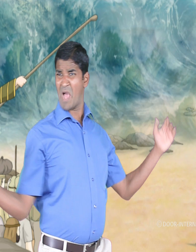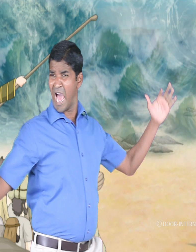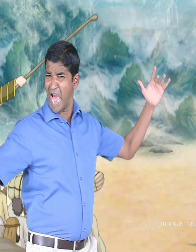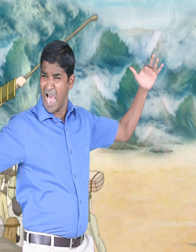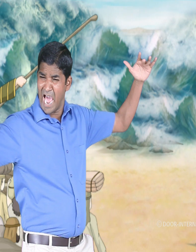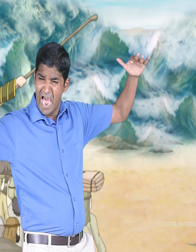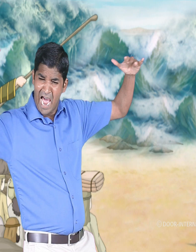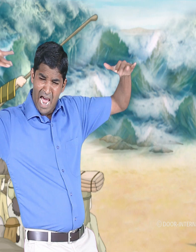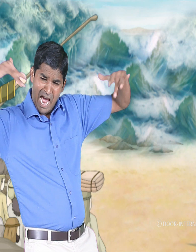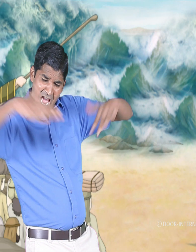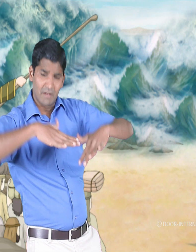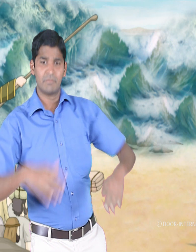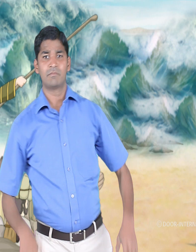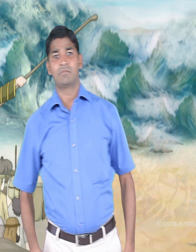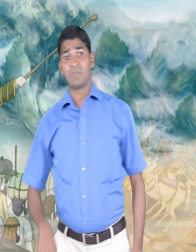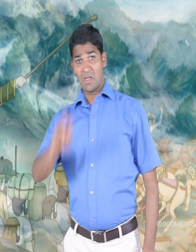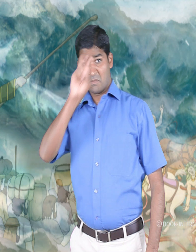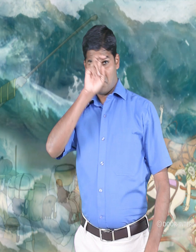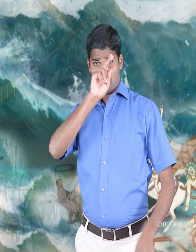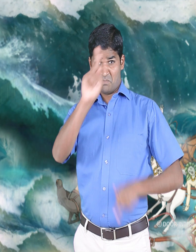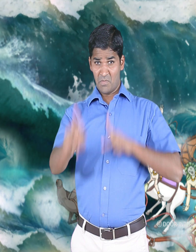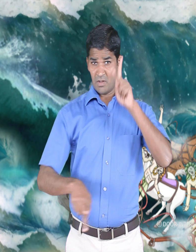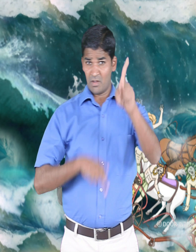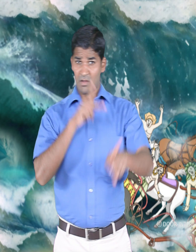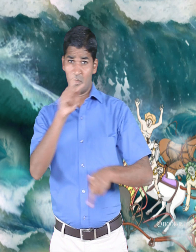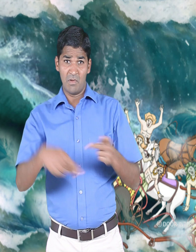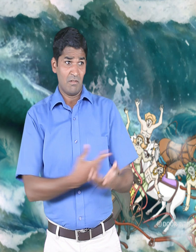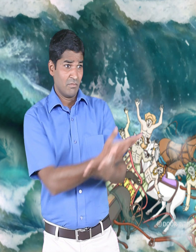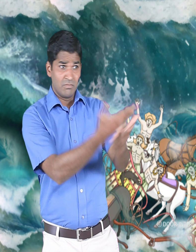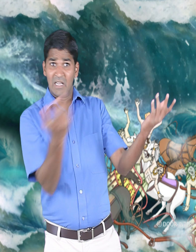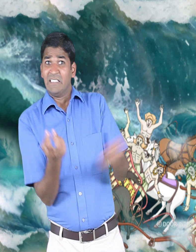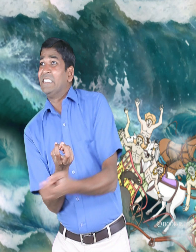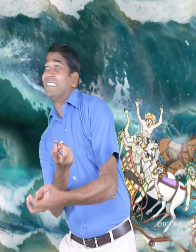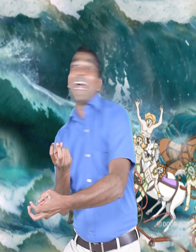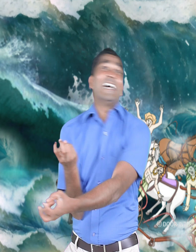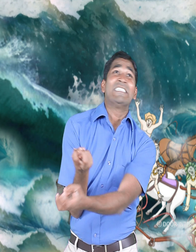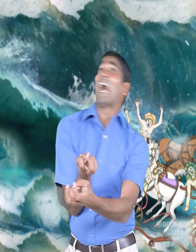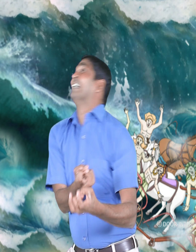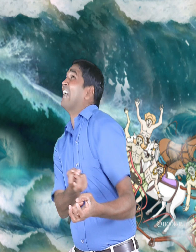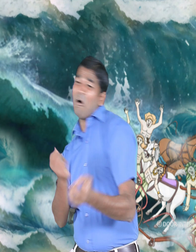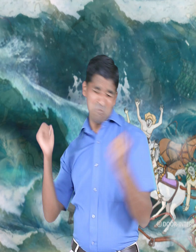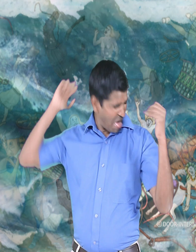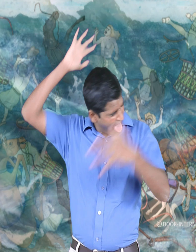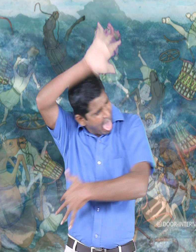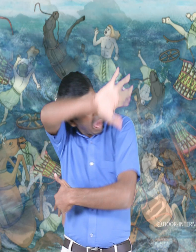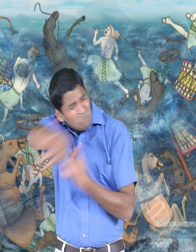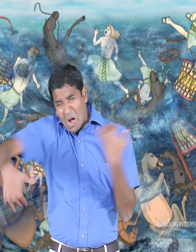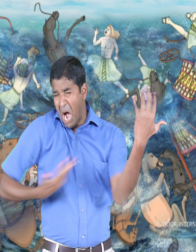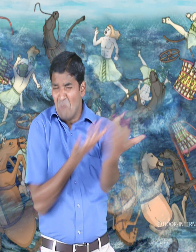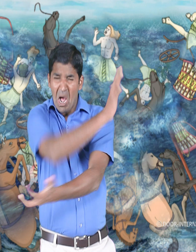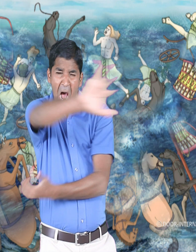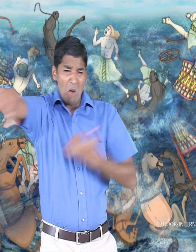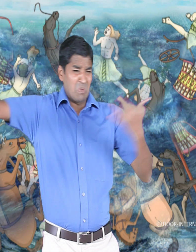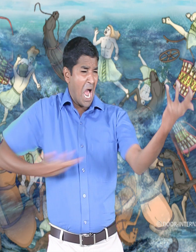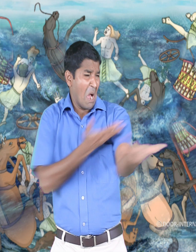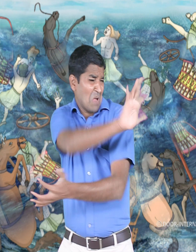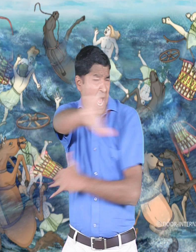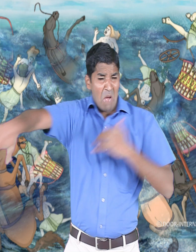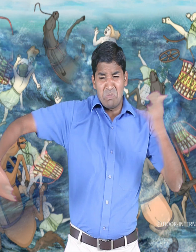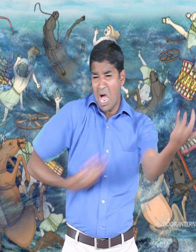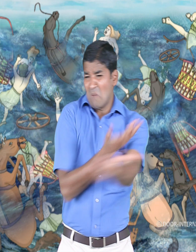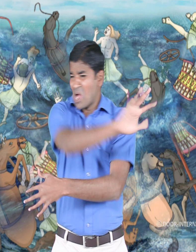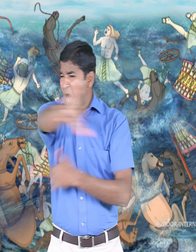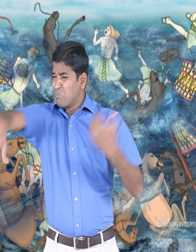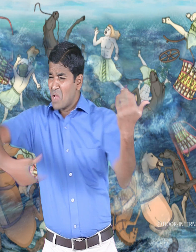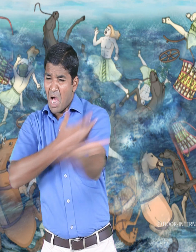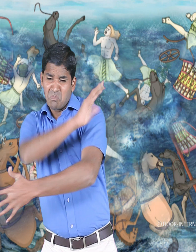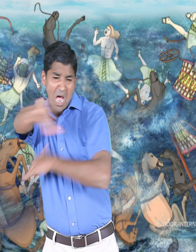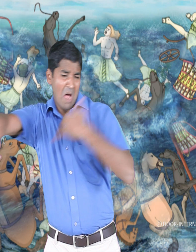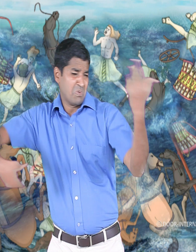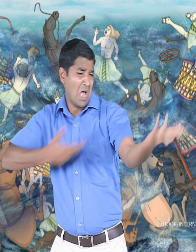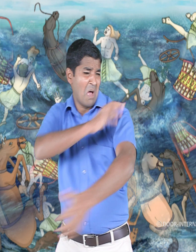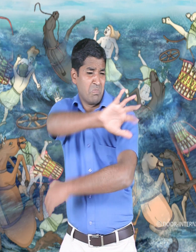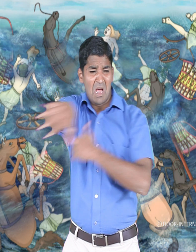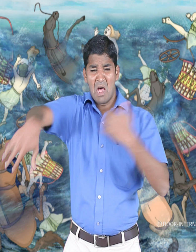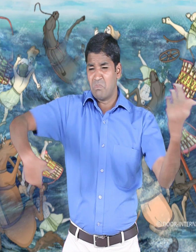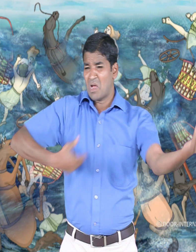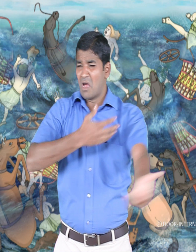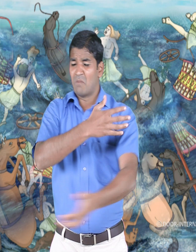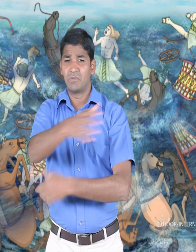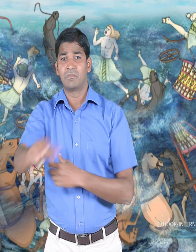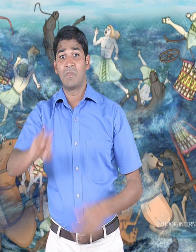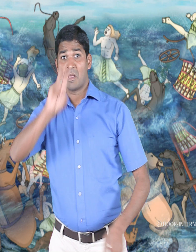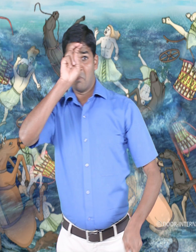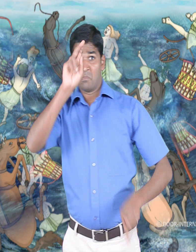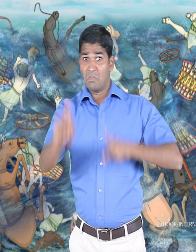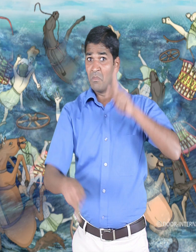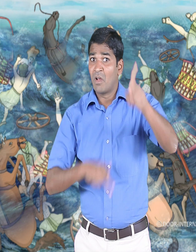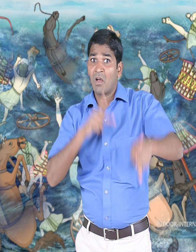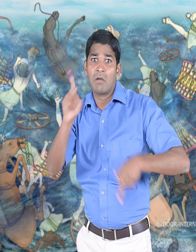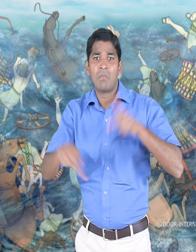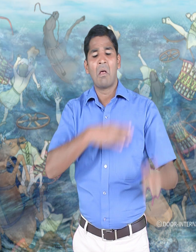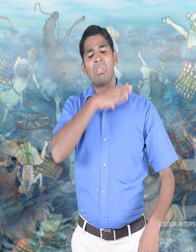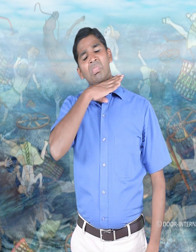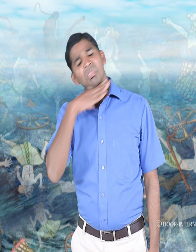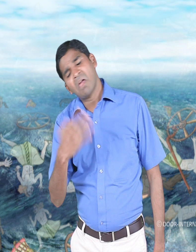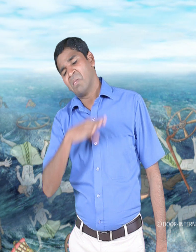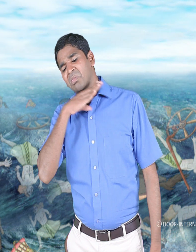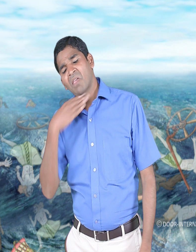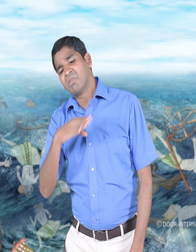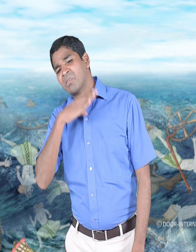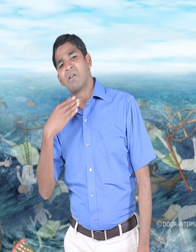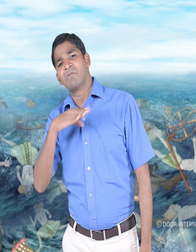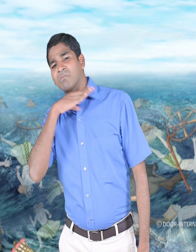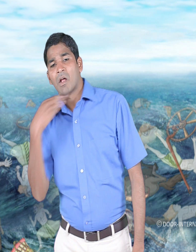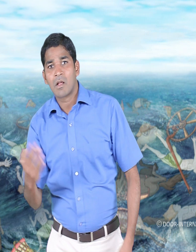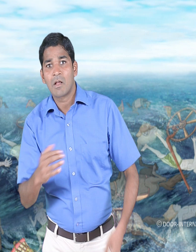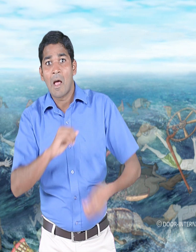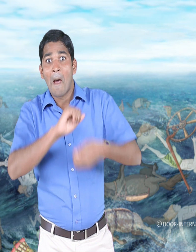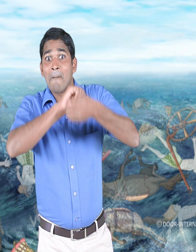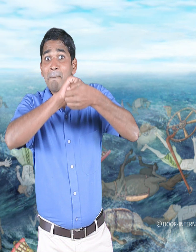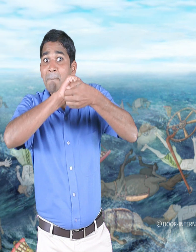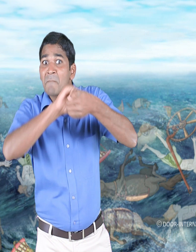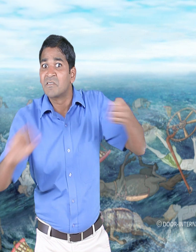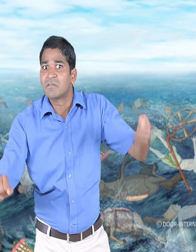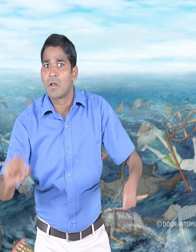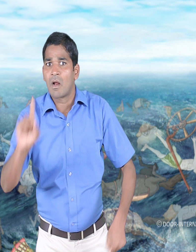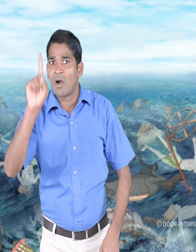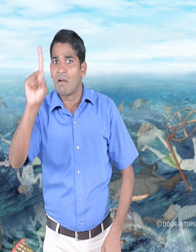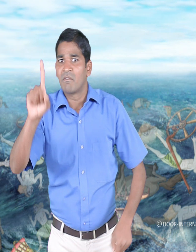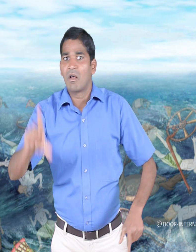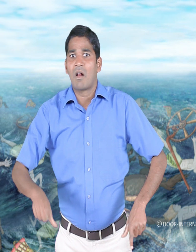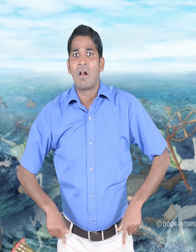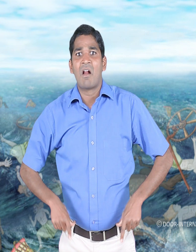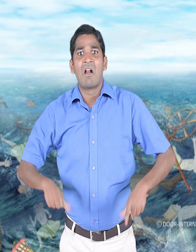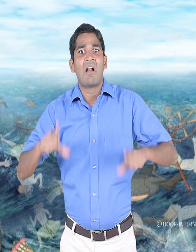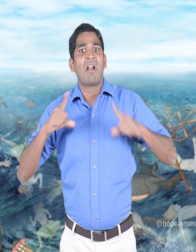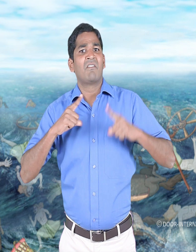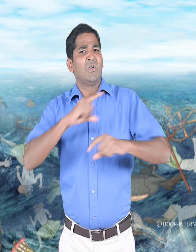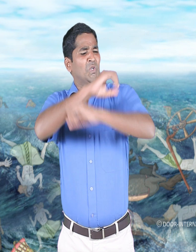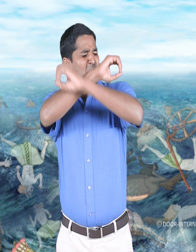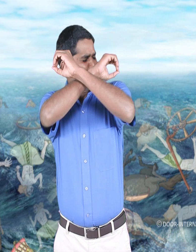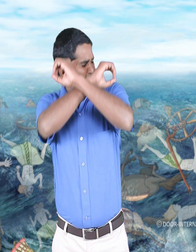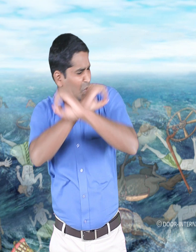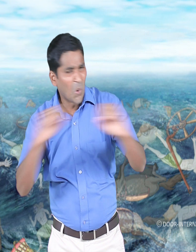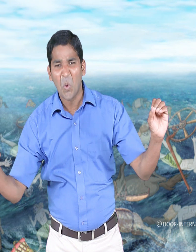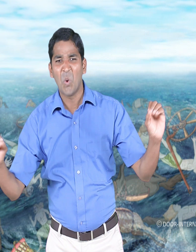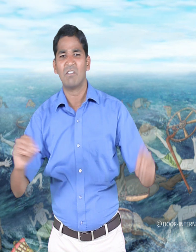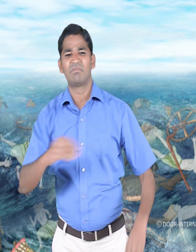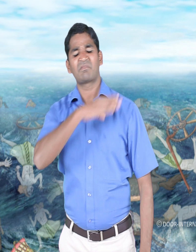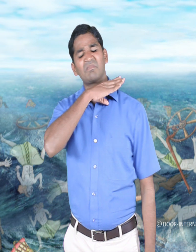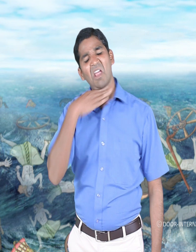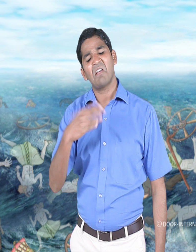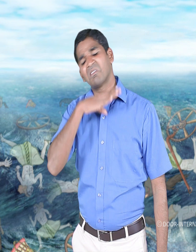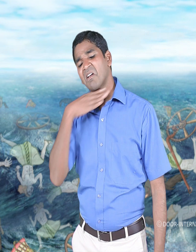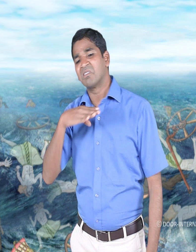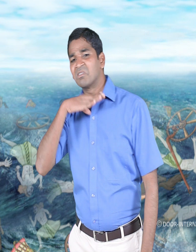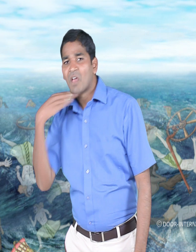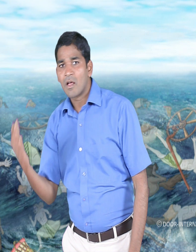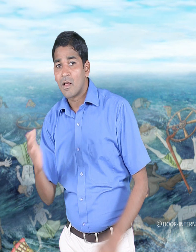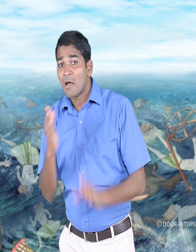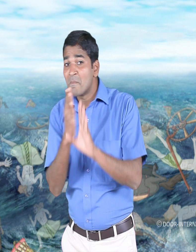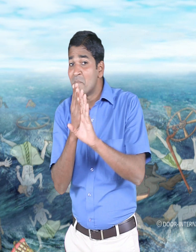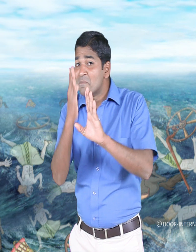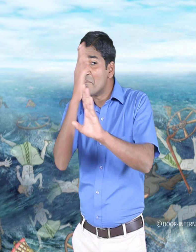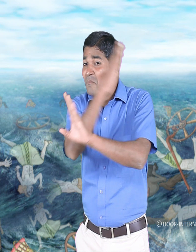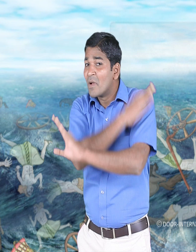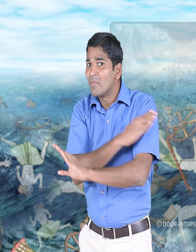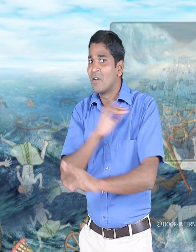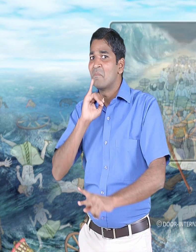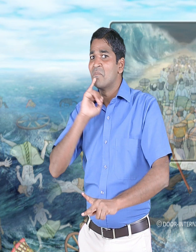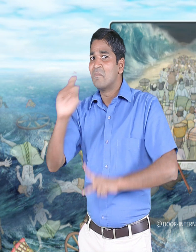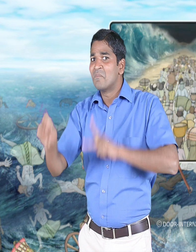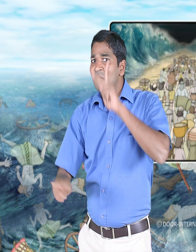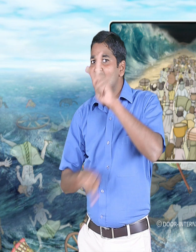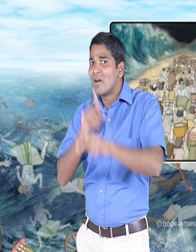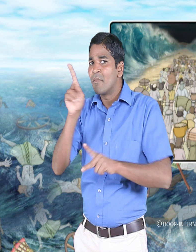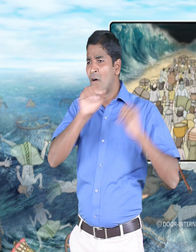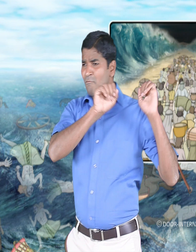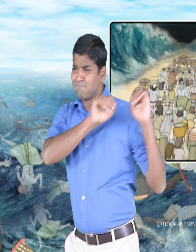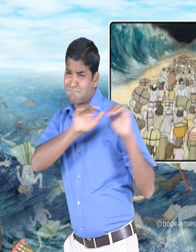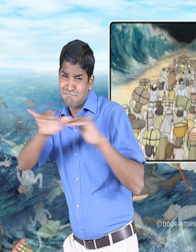As the Egyptians were retreating, the LORD swept them into the sea. The waters flowed back and covered the chariots and horsemen—the entire army of Pharaoh that had chased the Israelites into the sea. Not one of them survived.